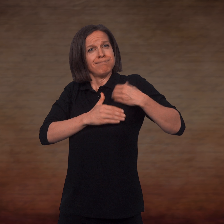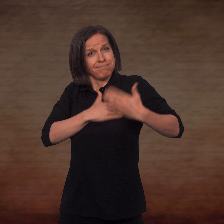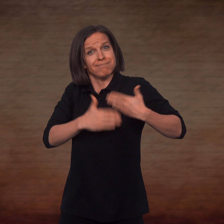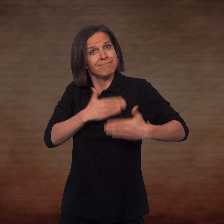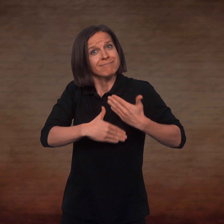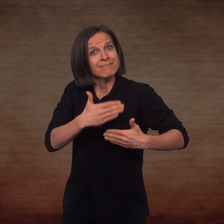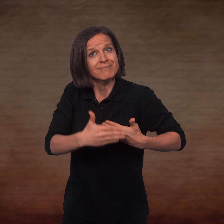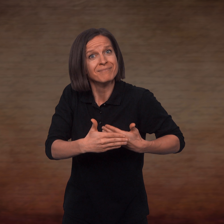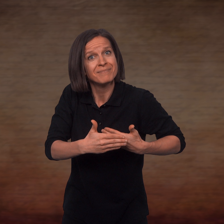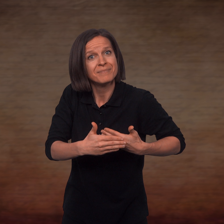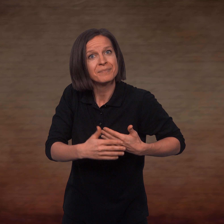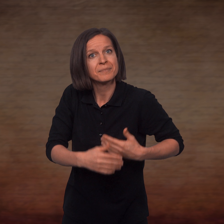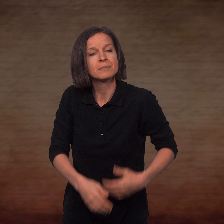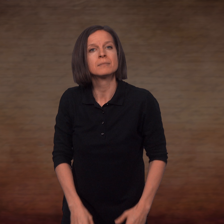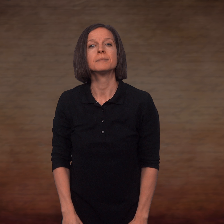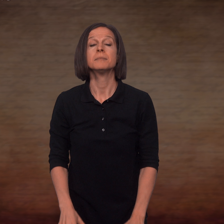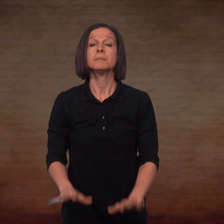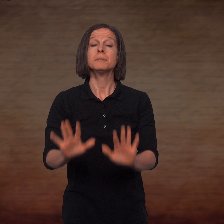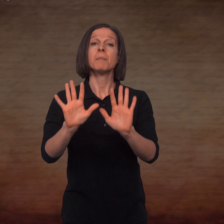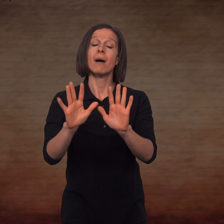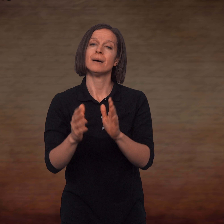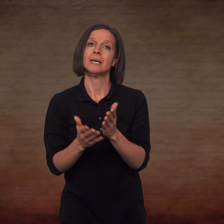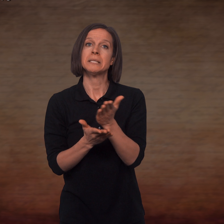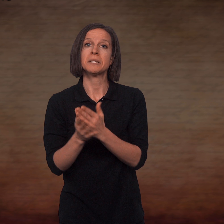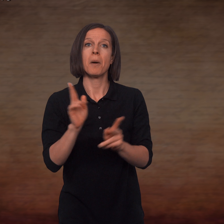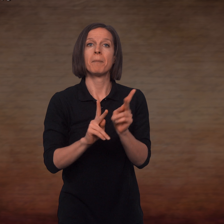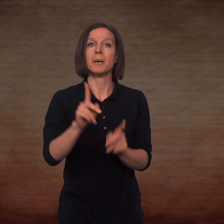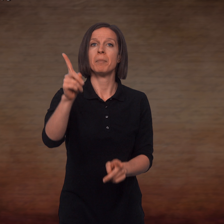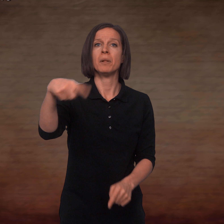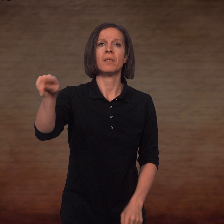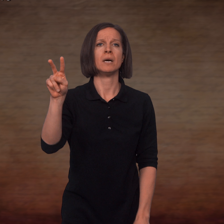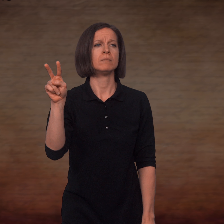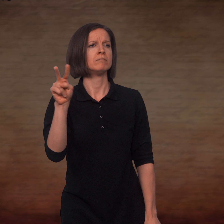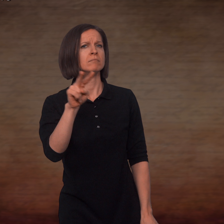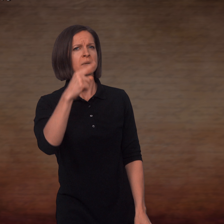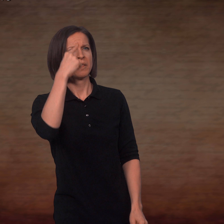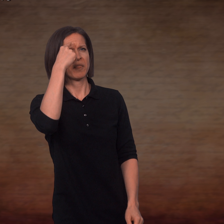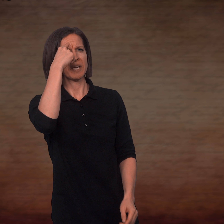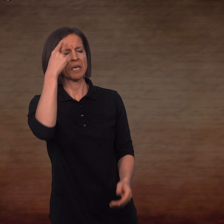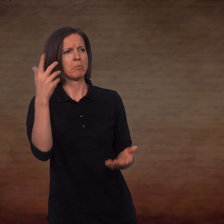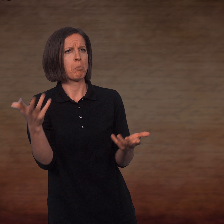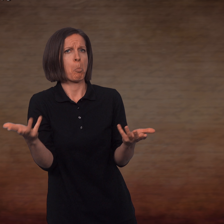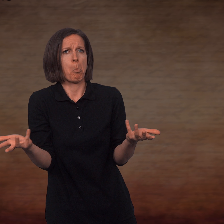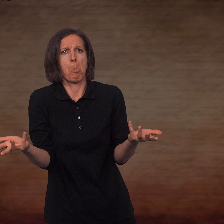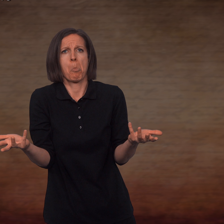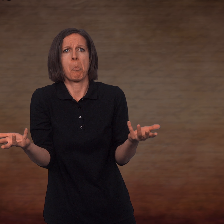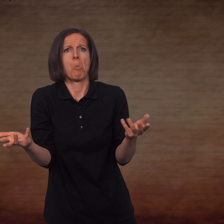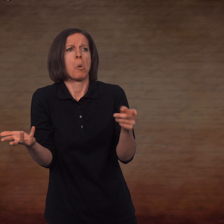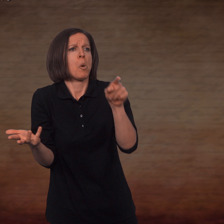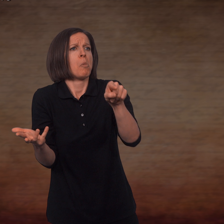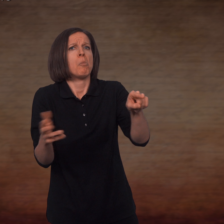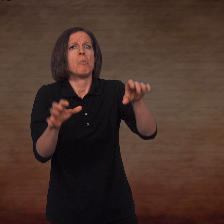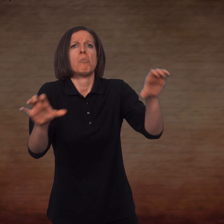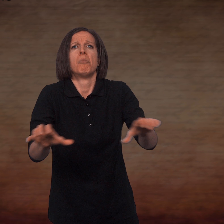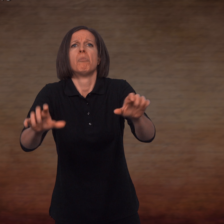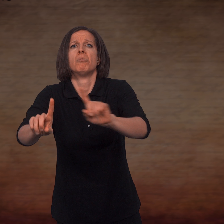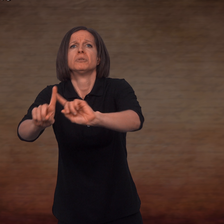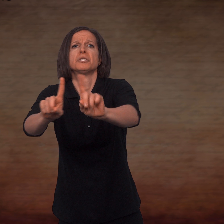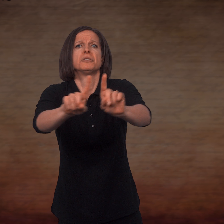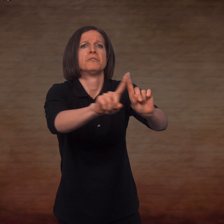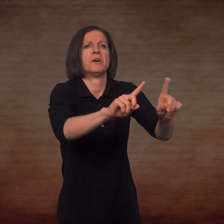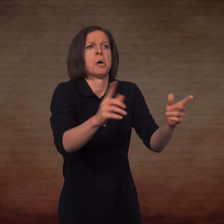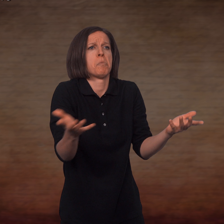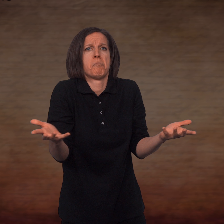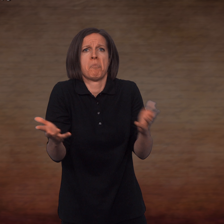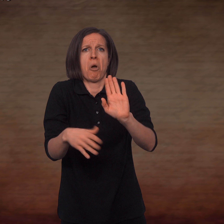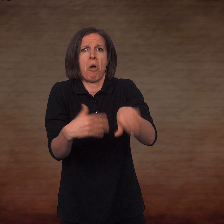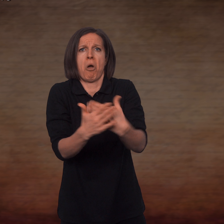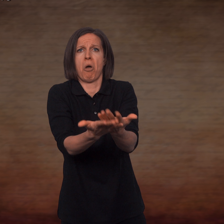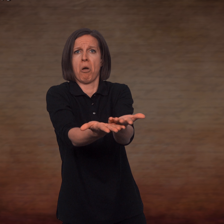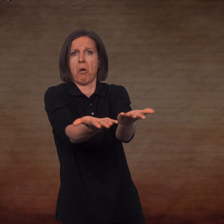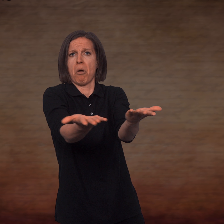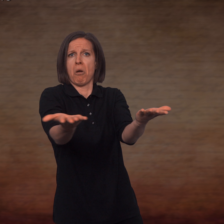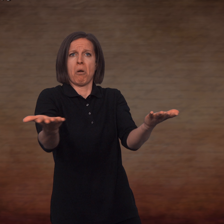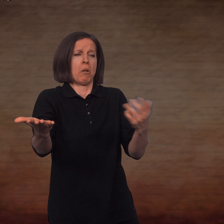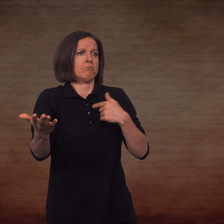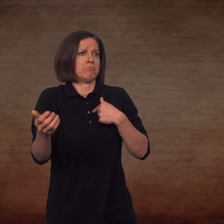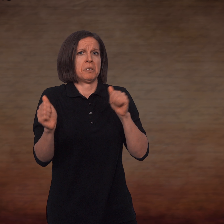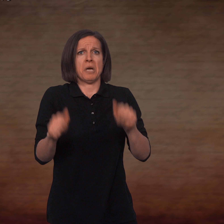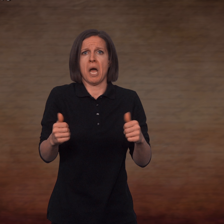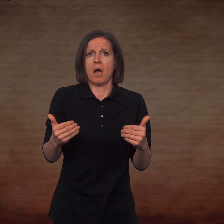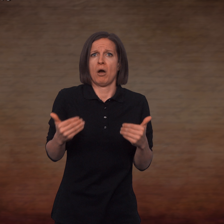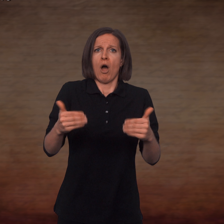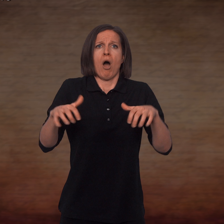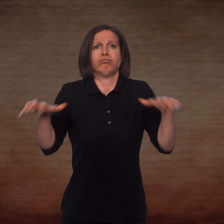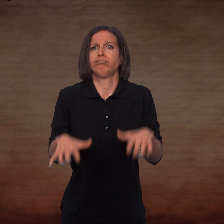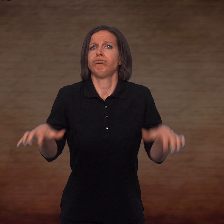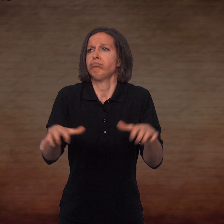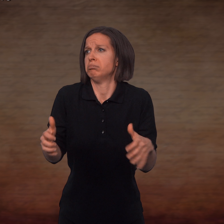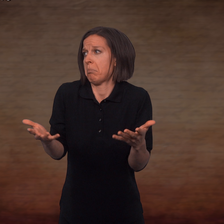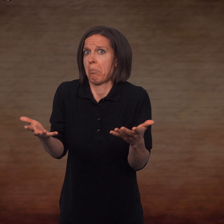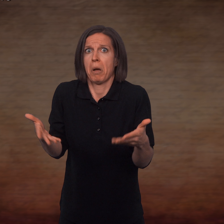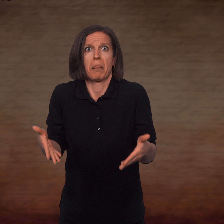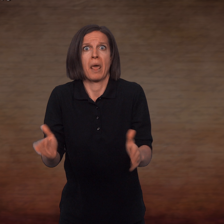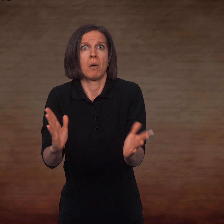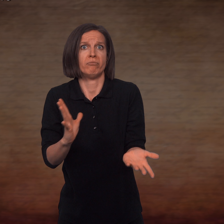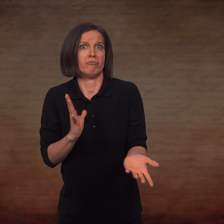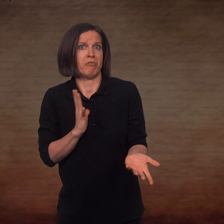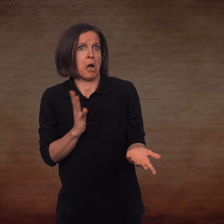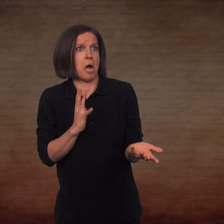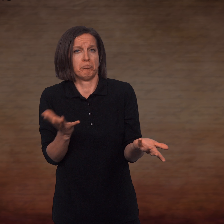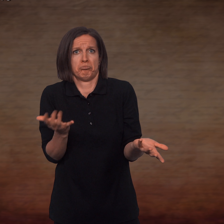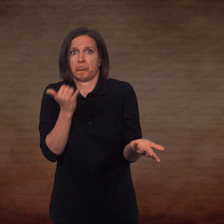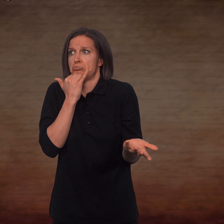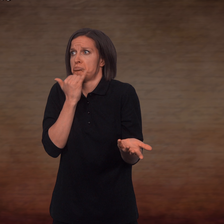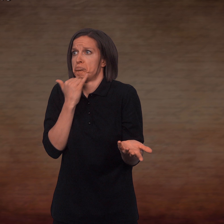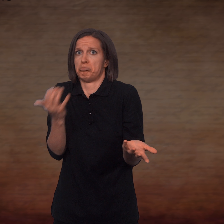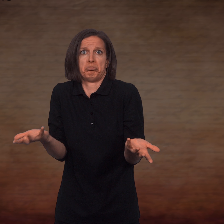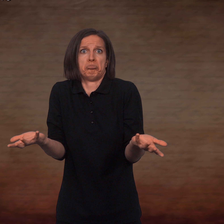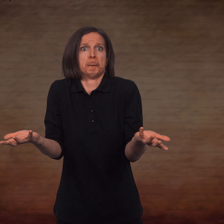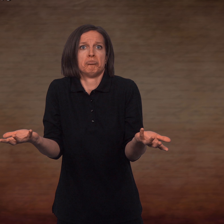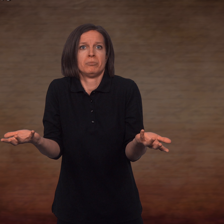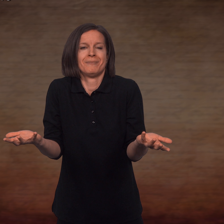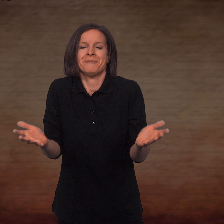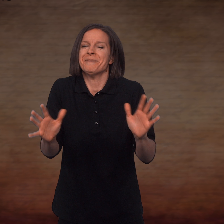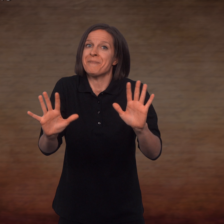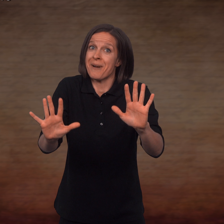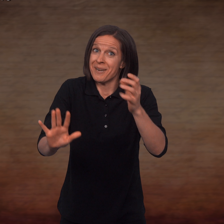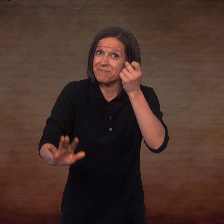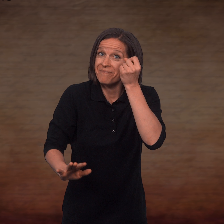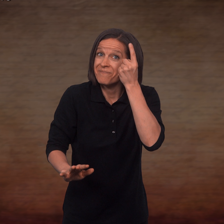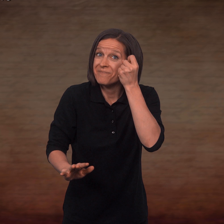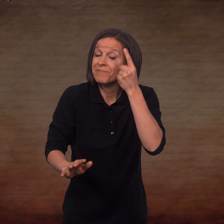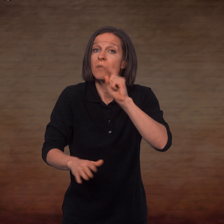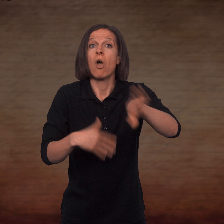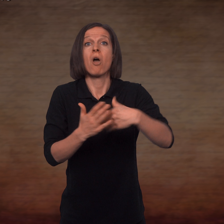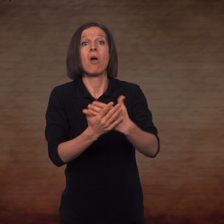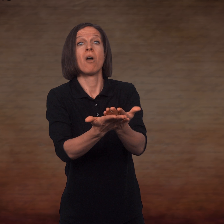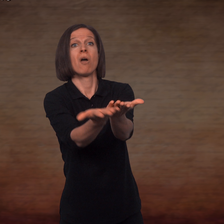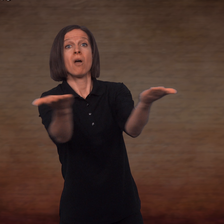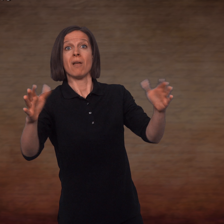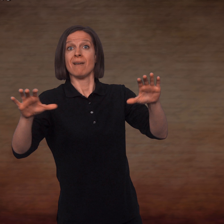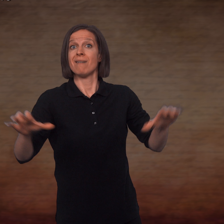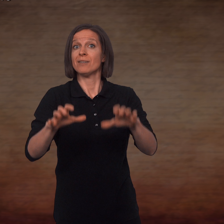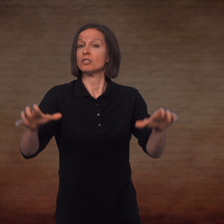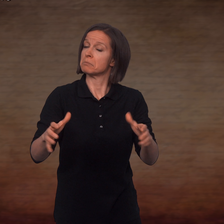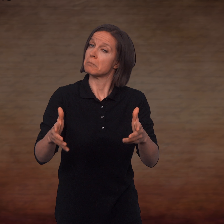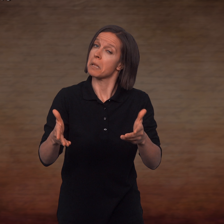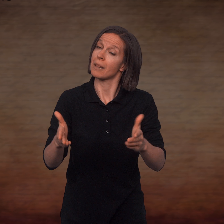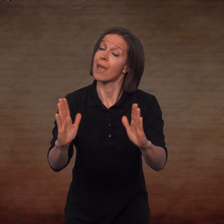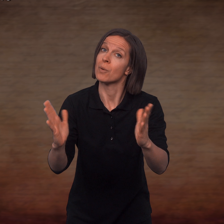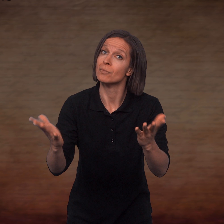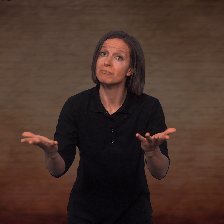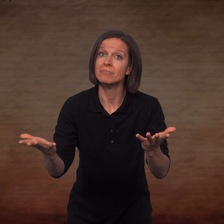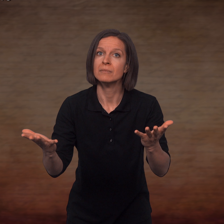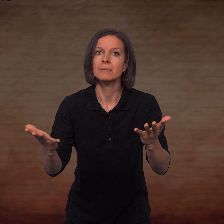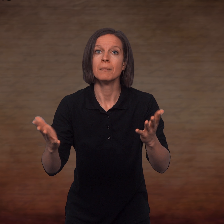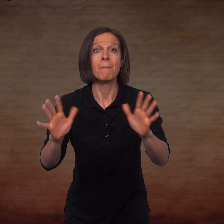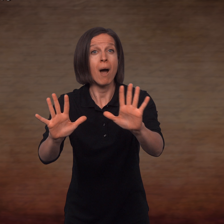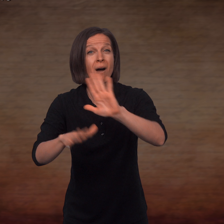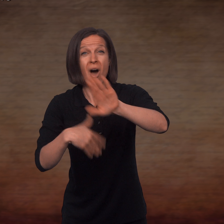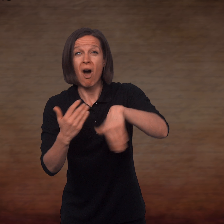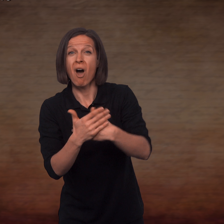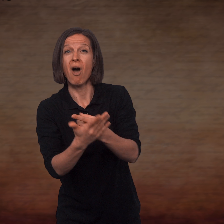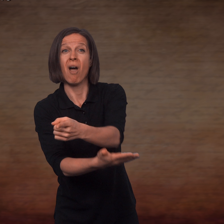“Everything is permissible for me,” but not everything is beneficial.